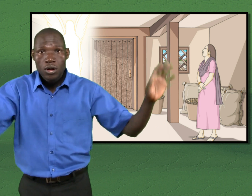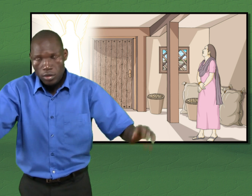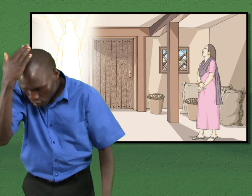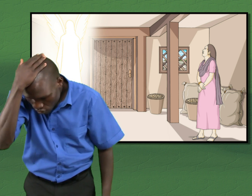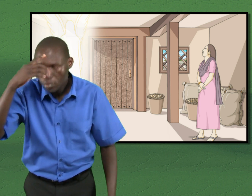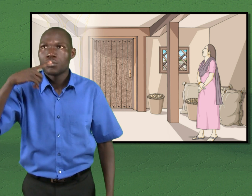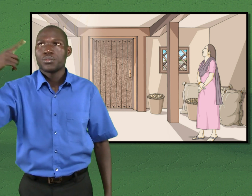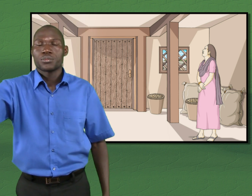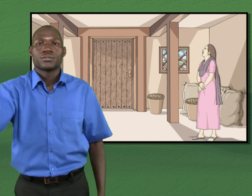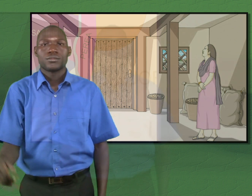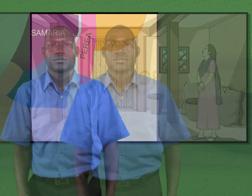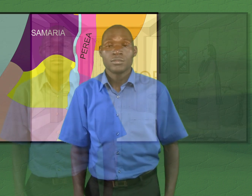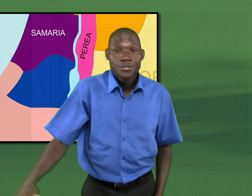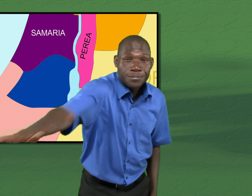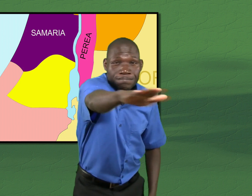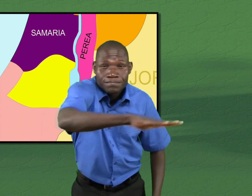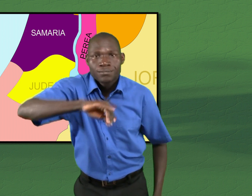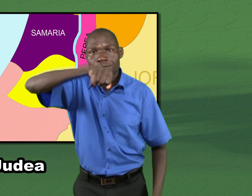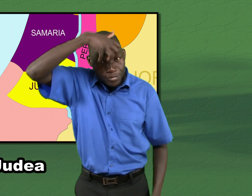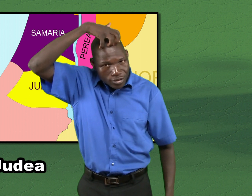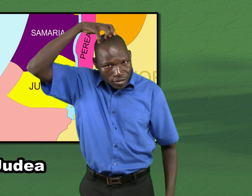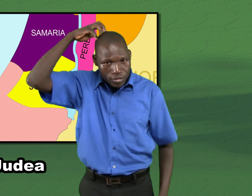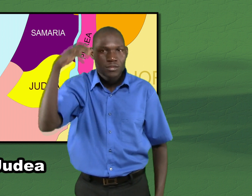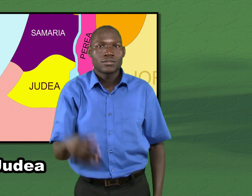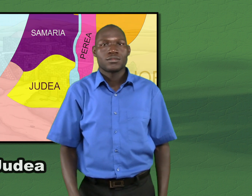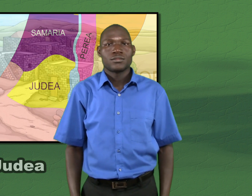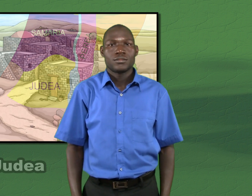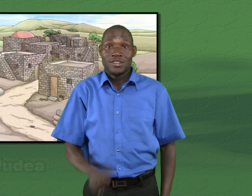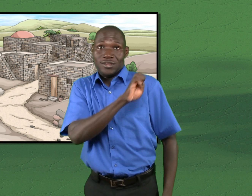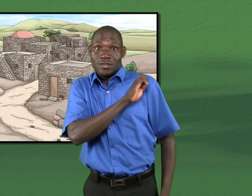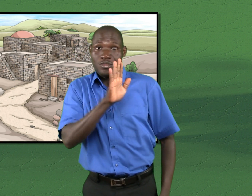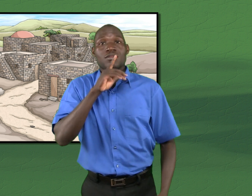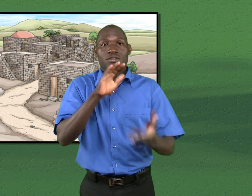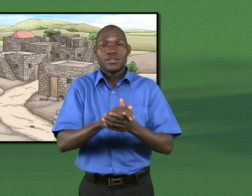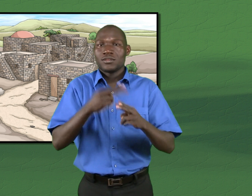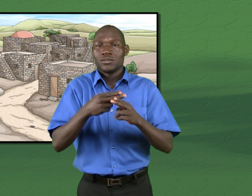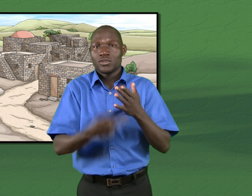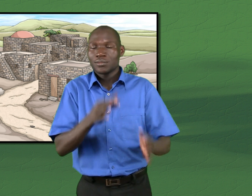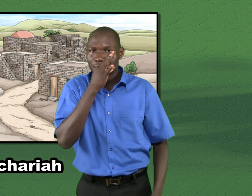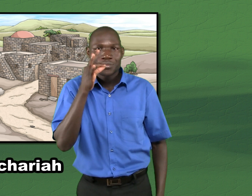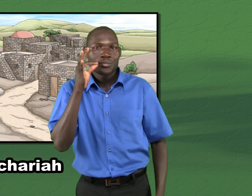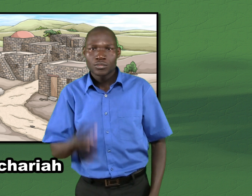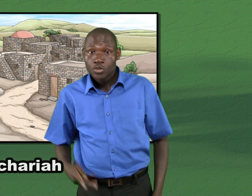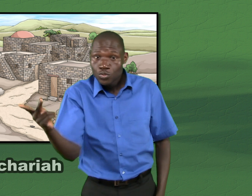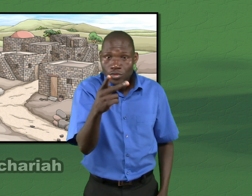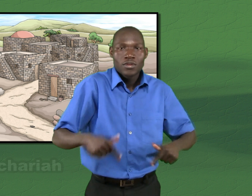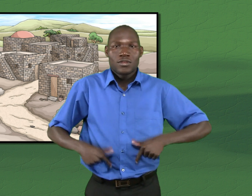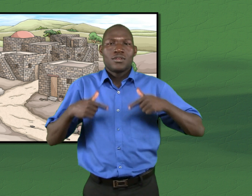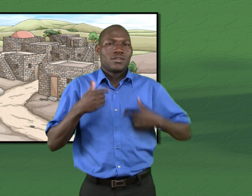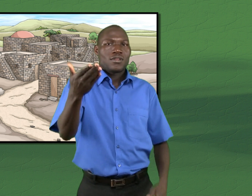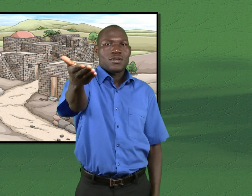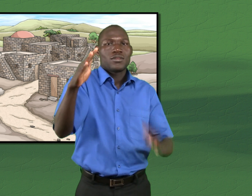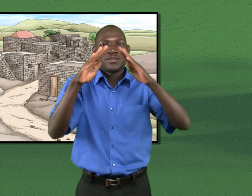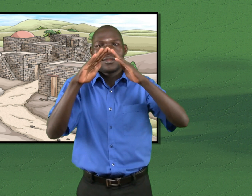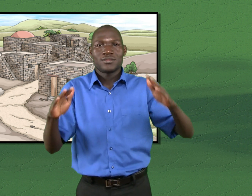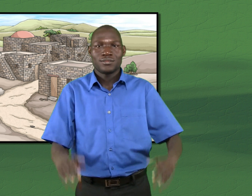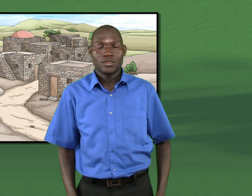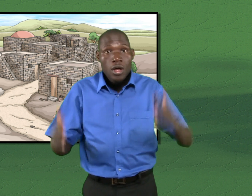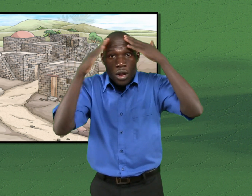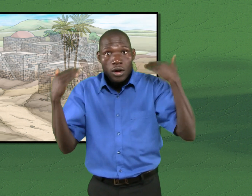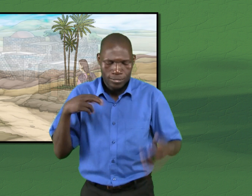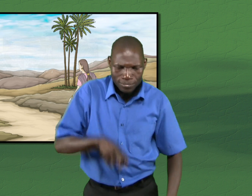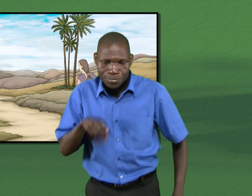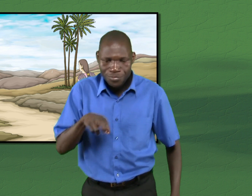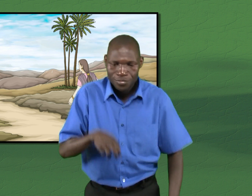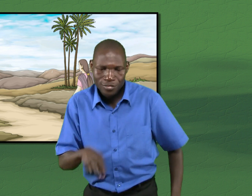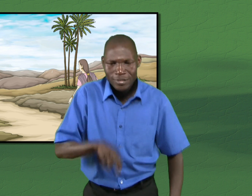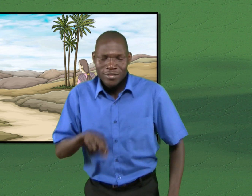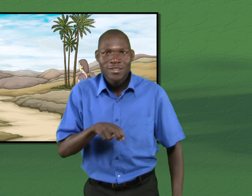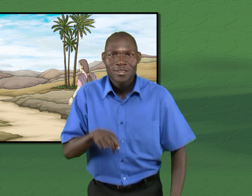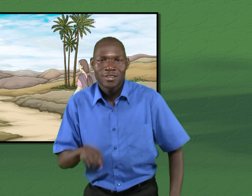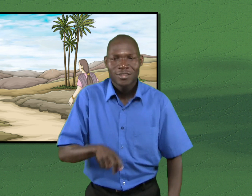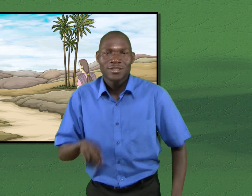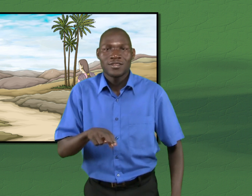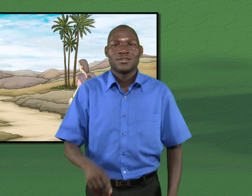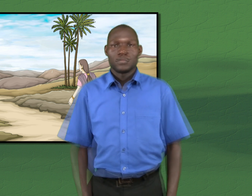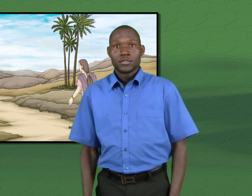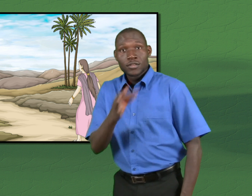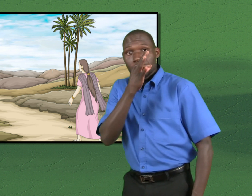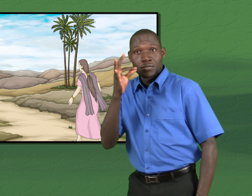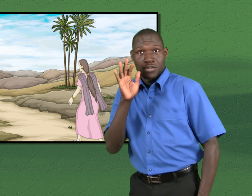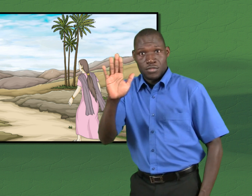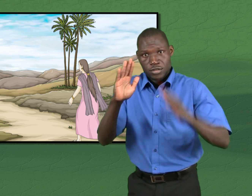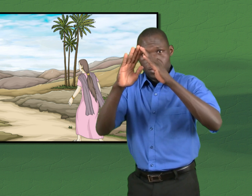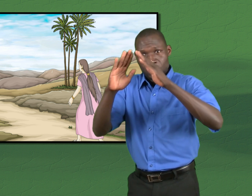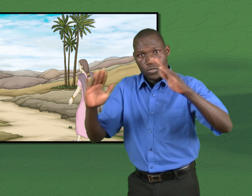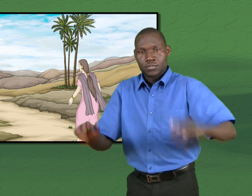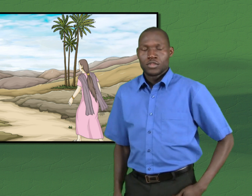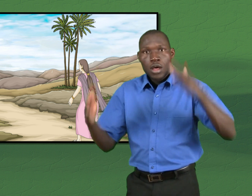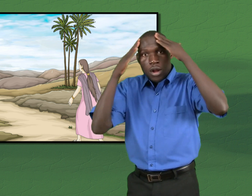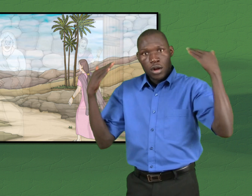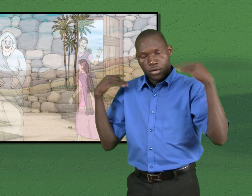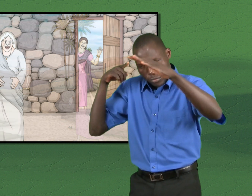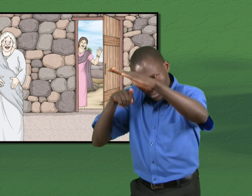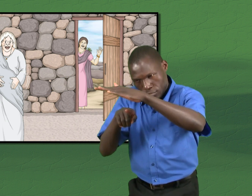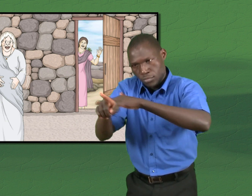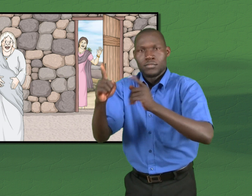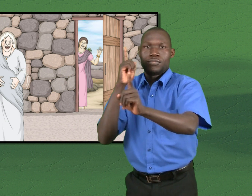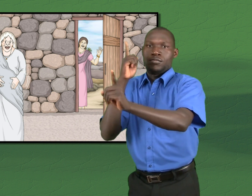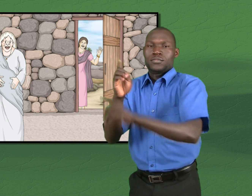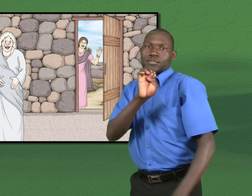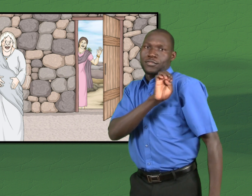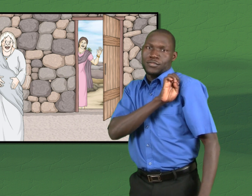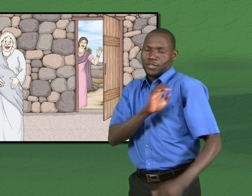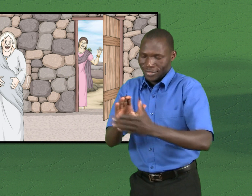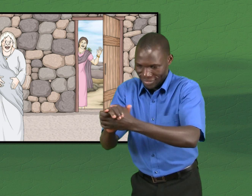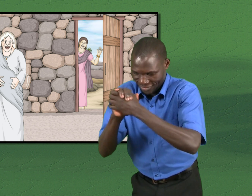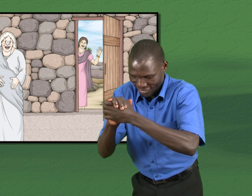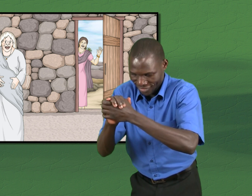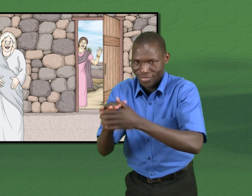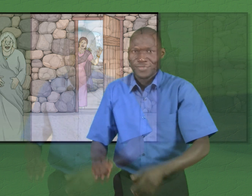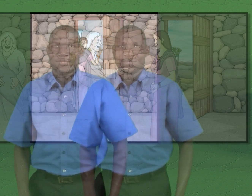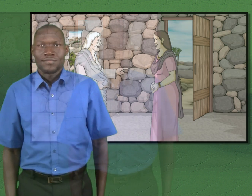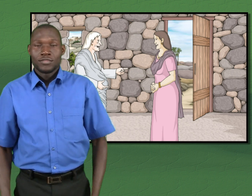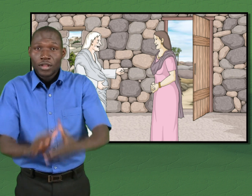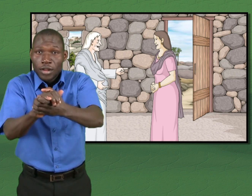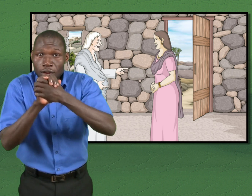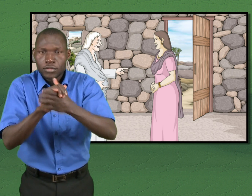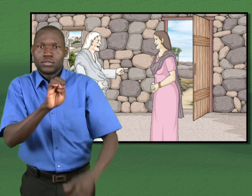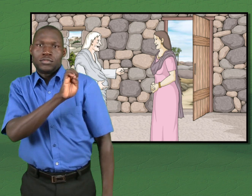In those days Mary got ready and hurried to a town in the hill country of Judah, where she entered the home of Zechariah and greeted Elizabeth.